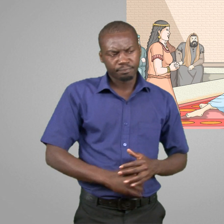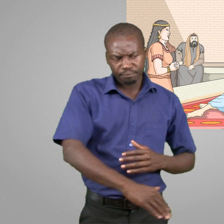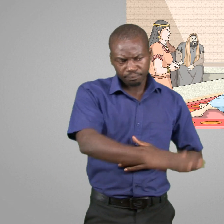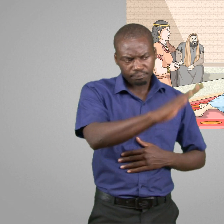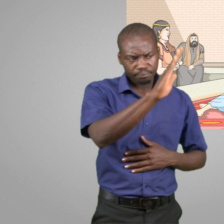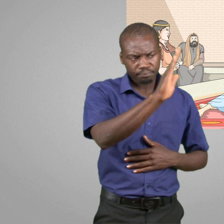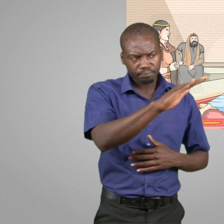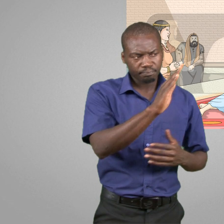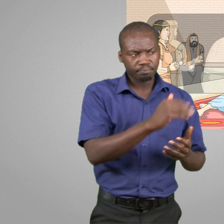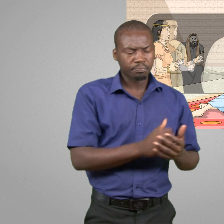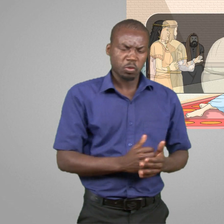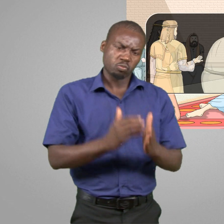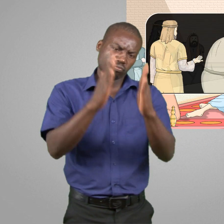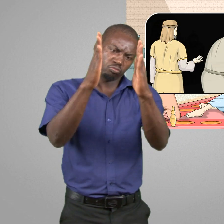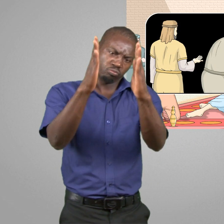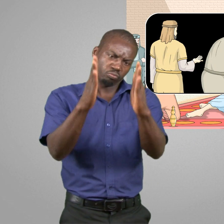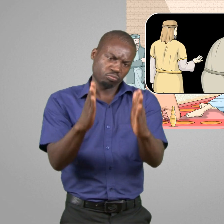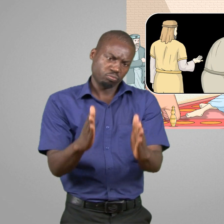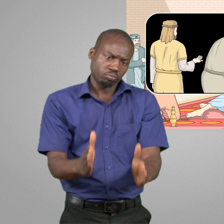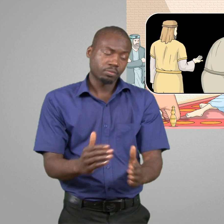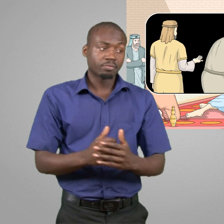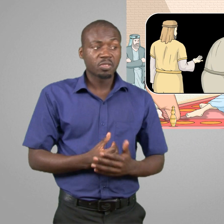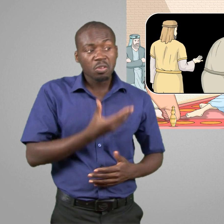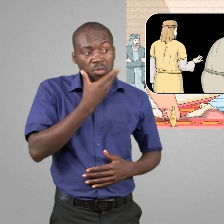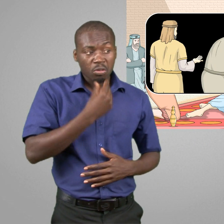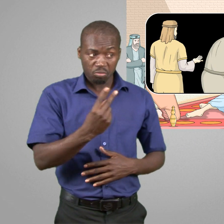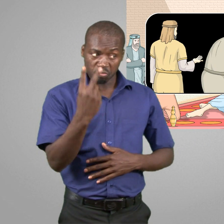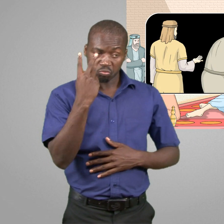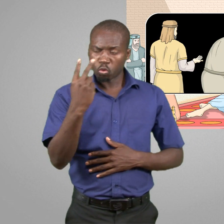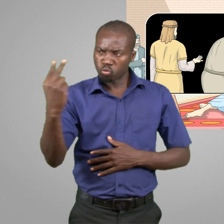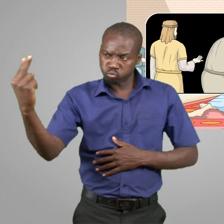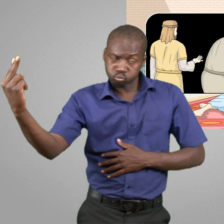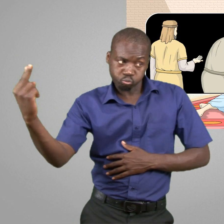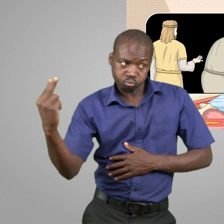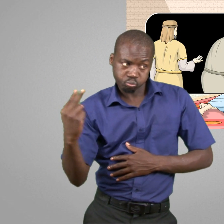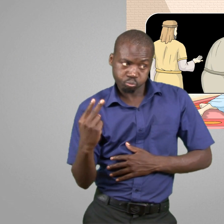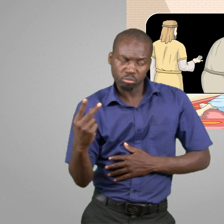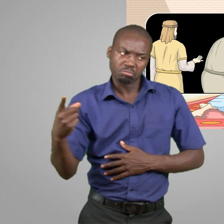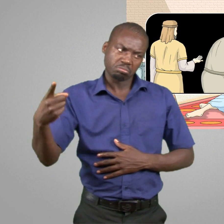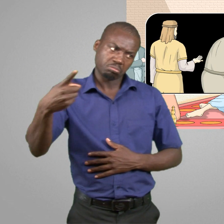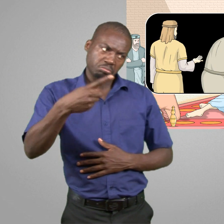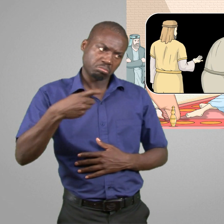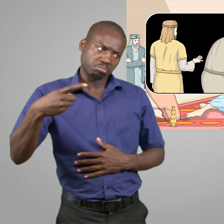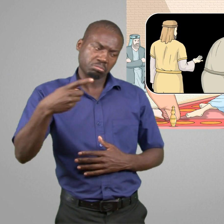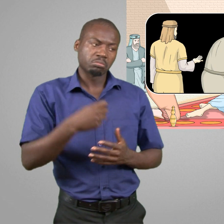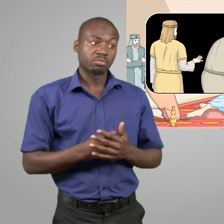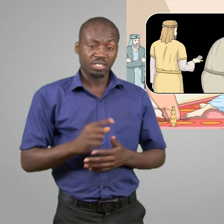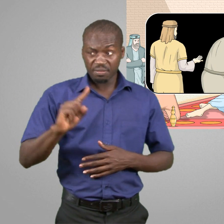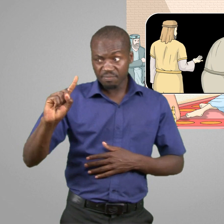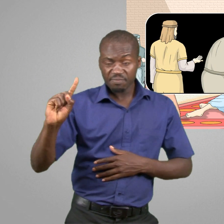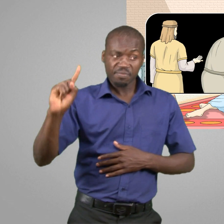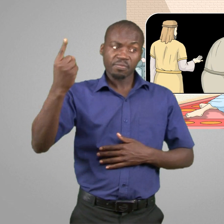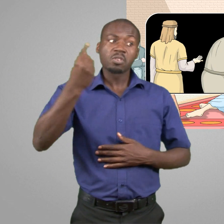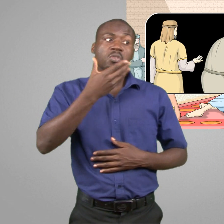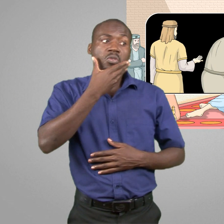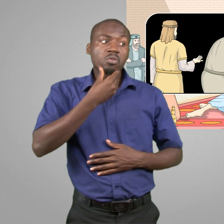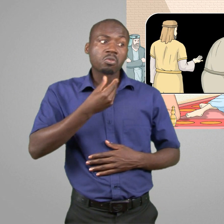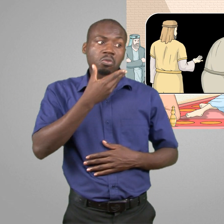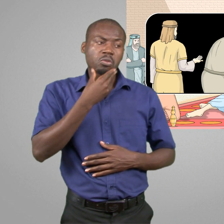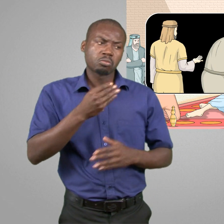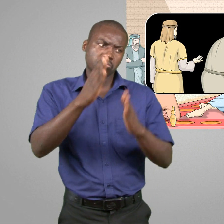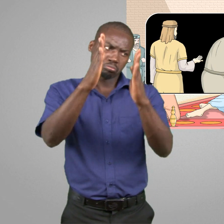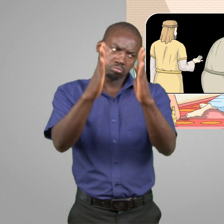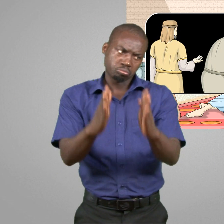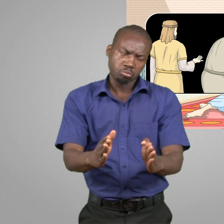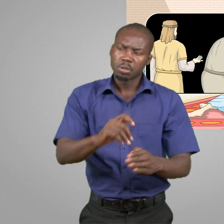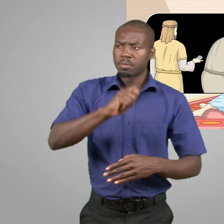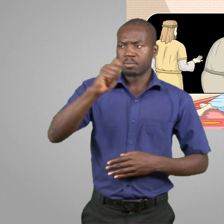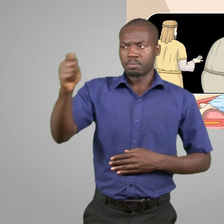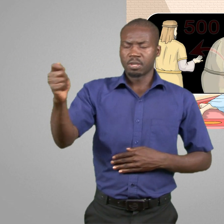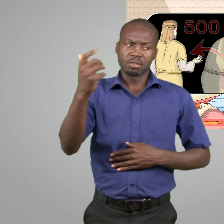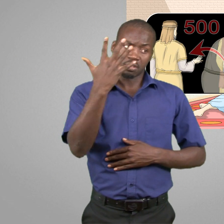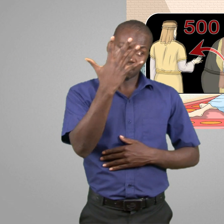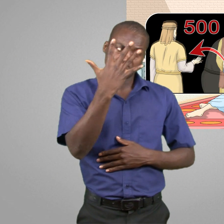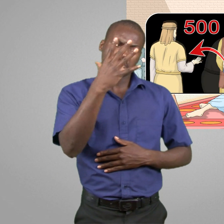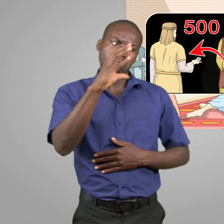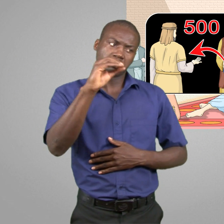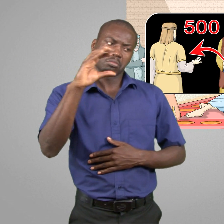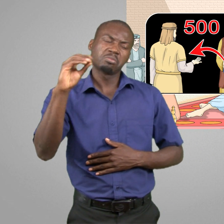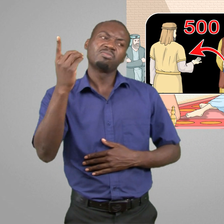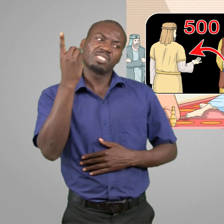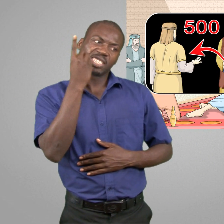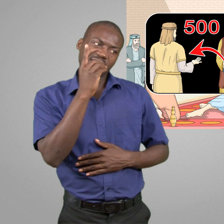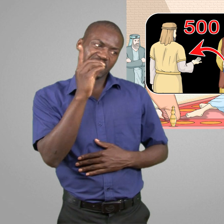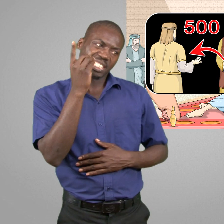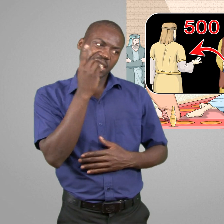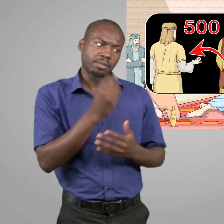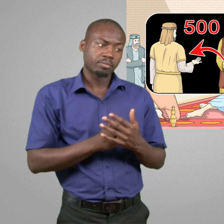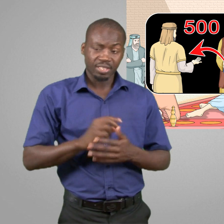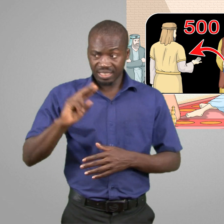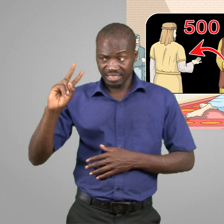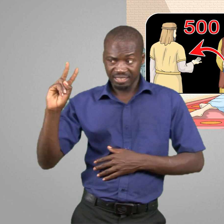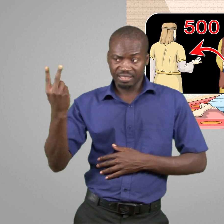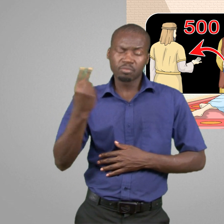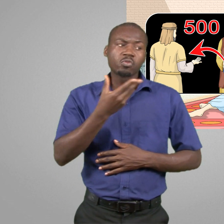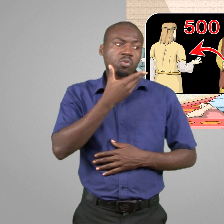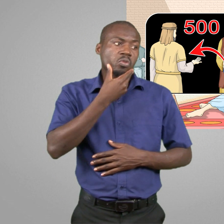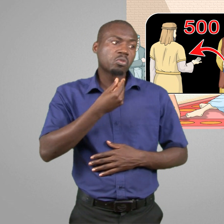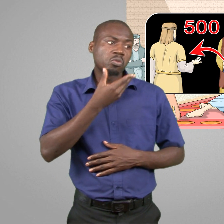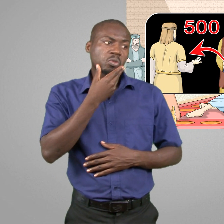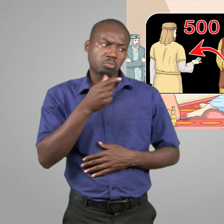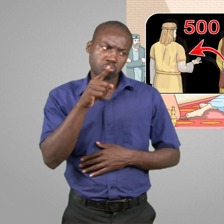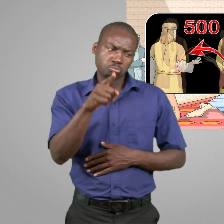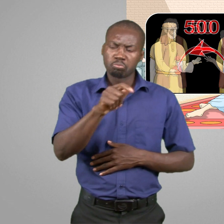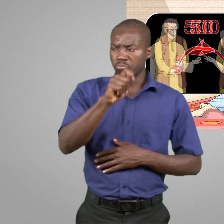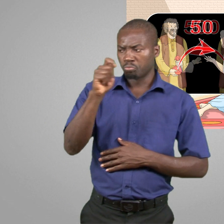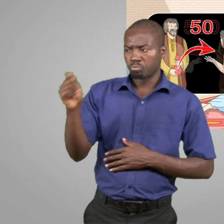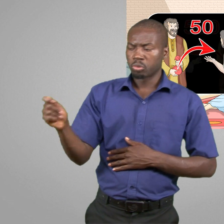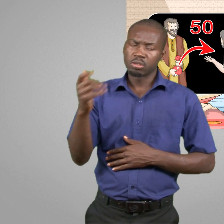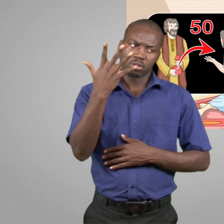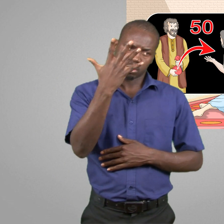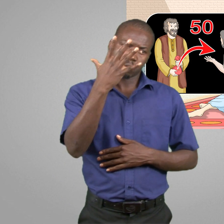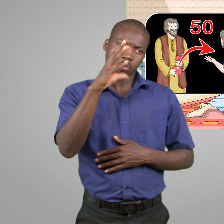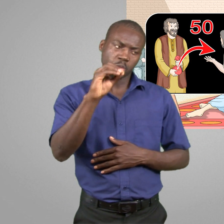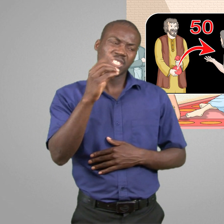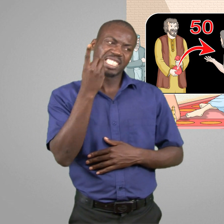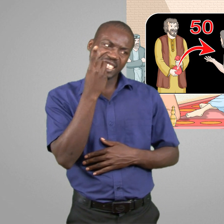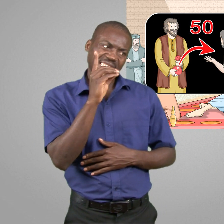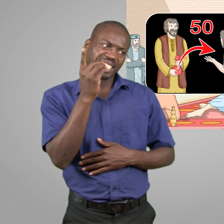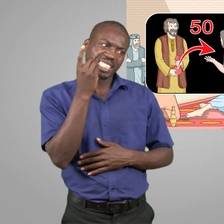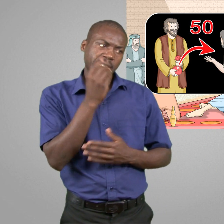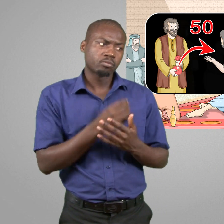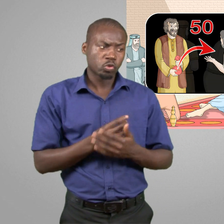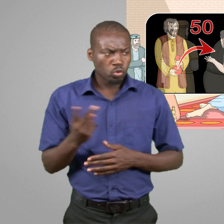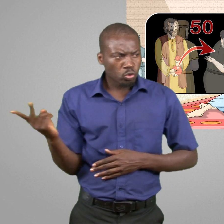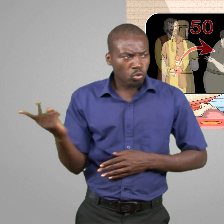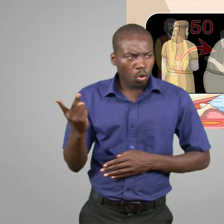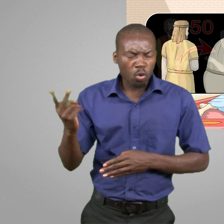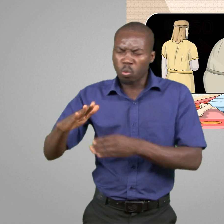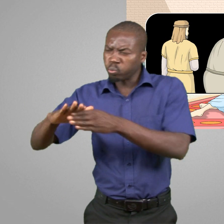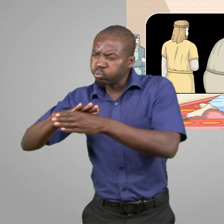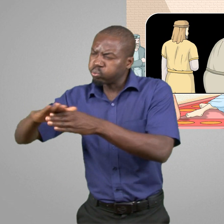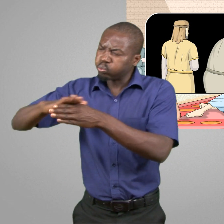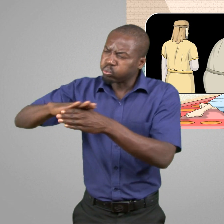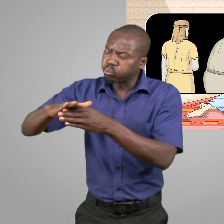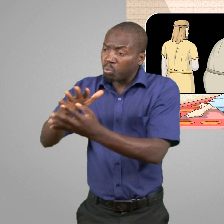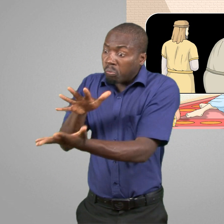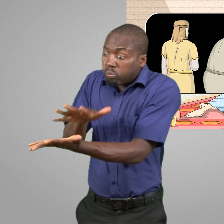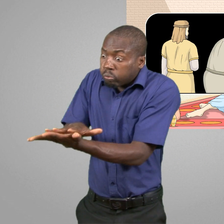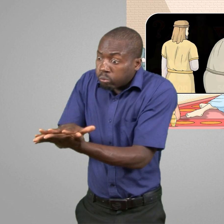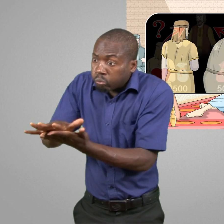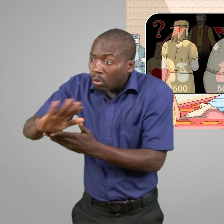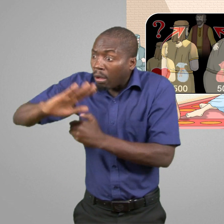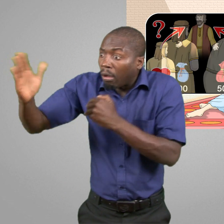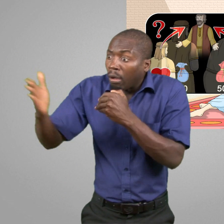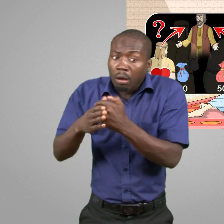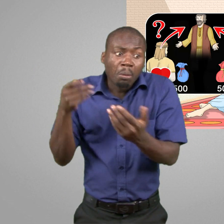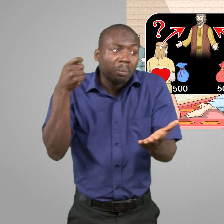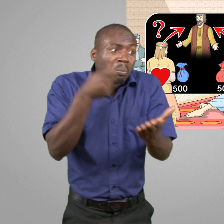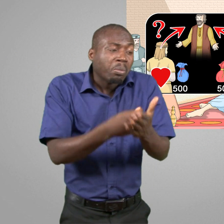“Two men were debtors to a certain moneylender. One owed him five hundred denarii, and the other fifty. When they were unable to repay him, he forgave both of them.